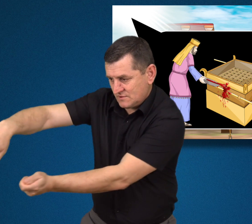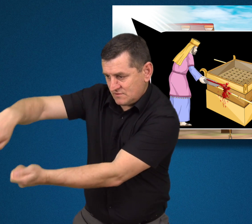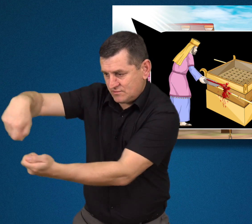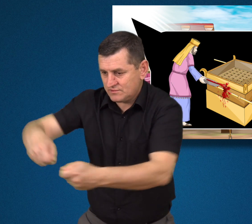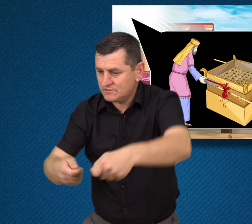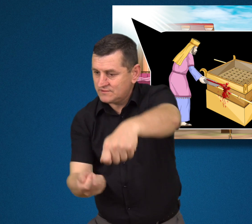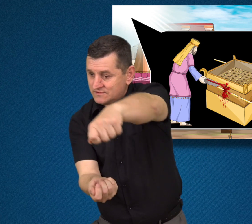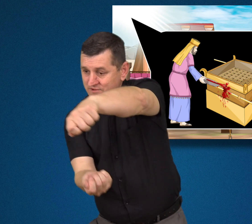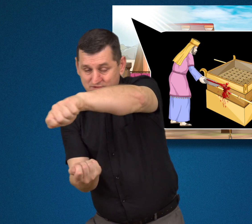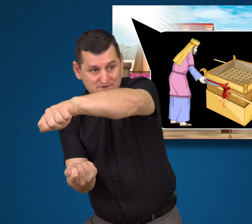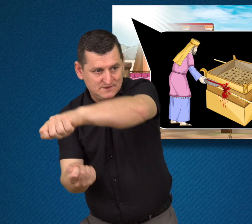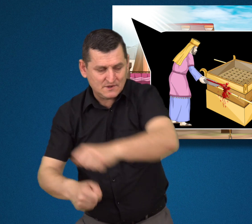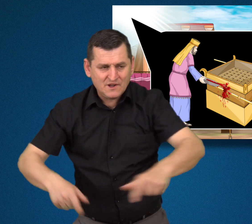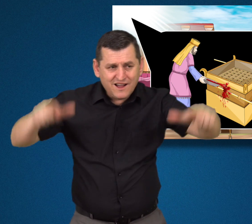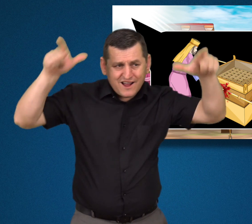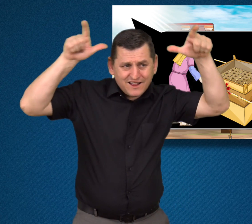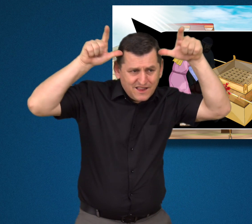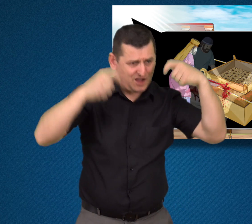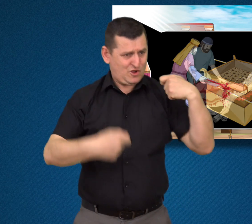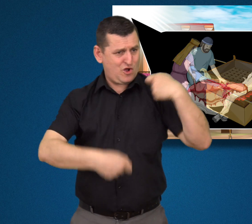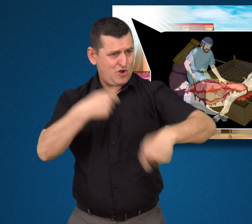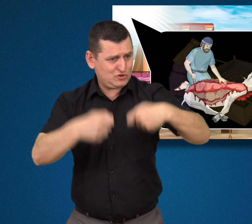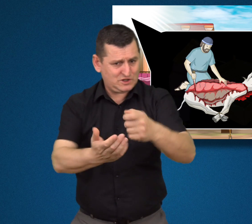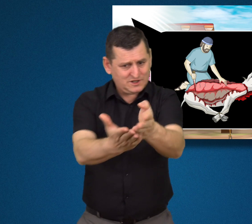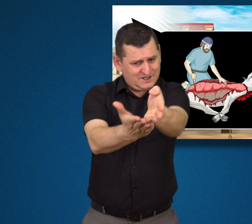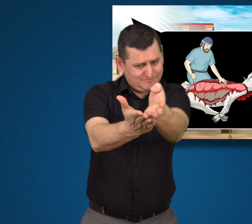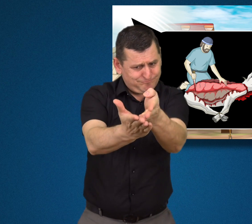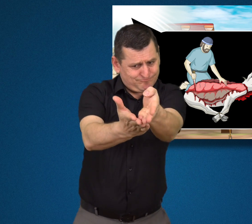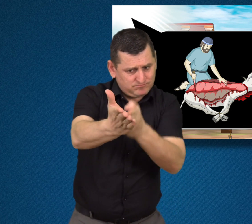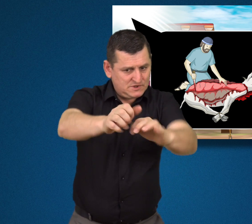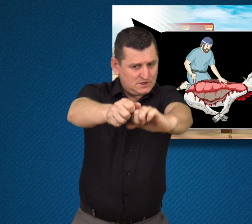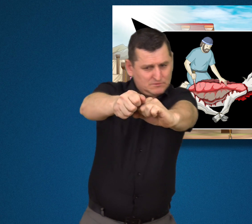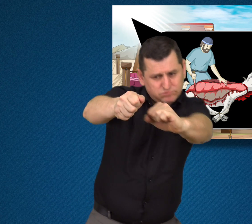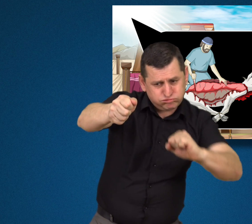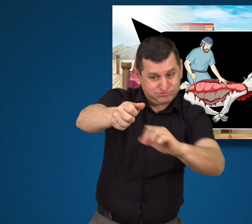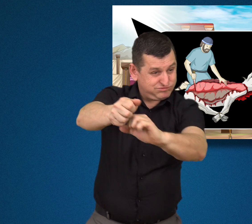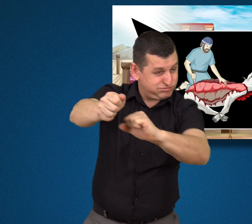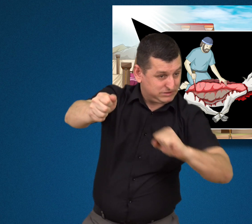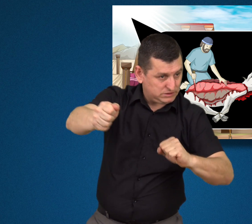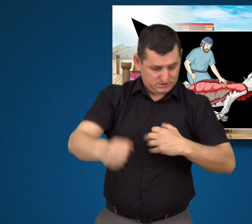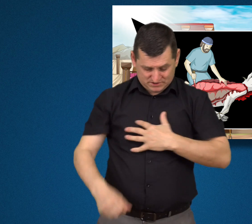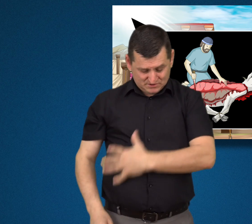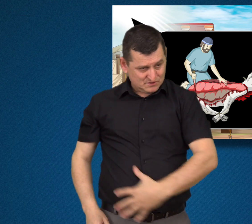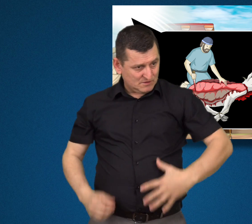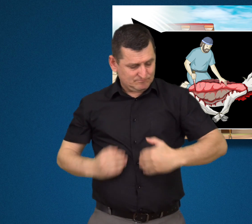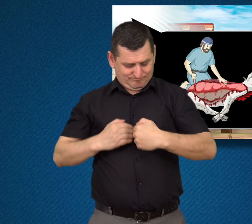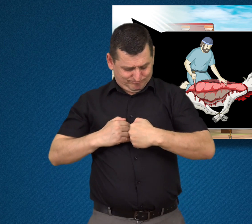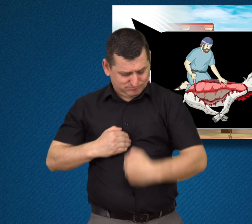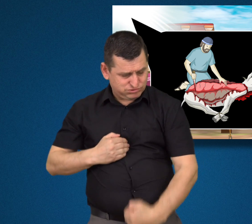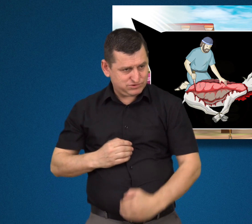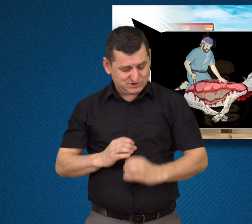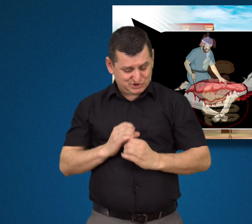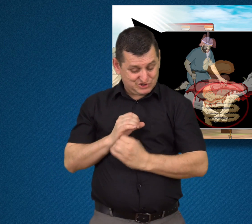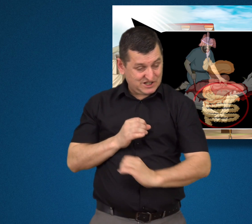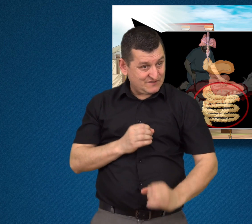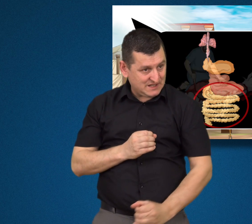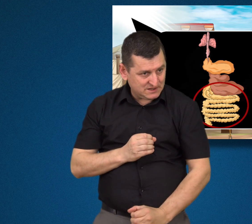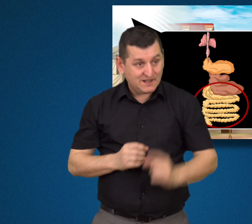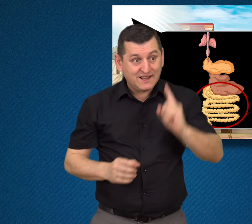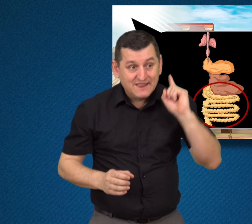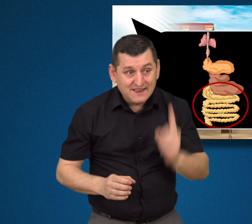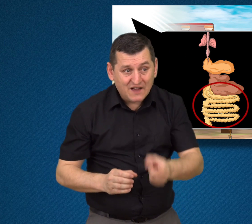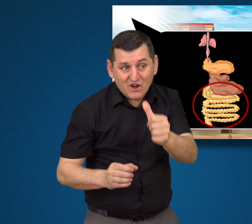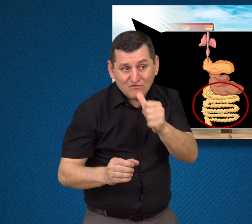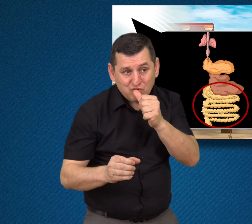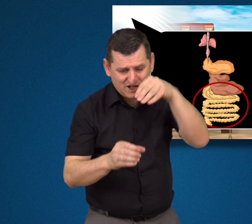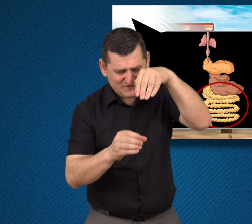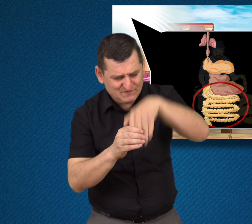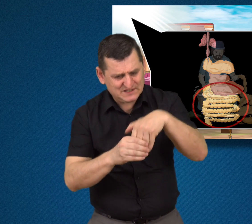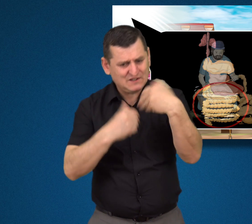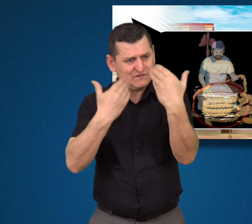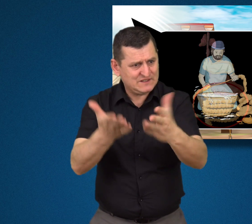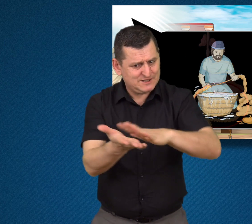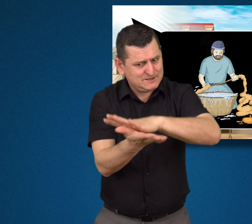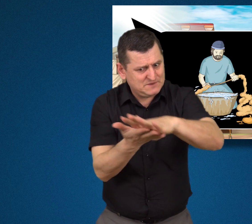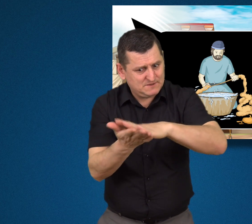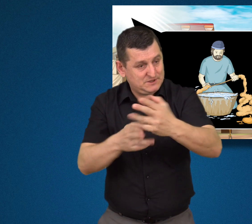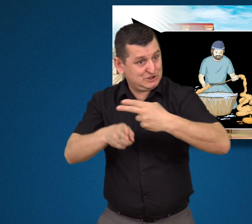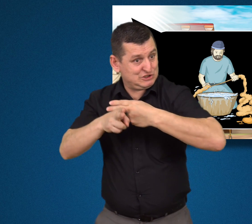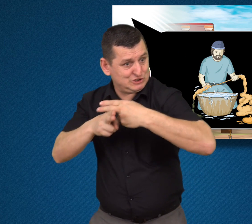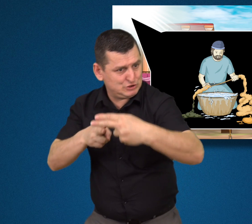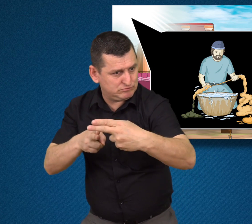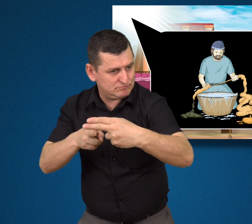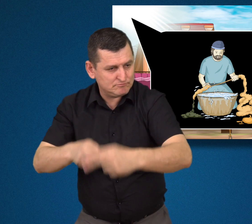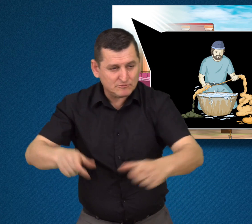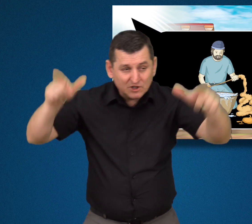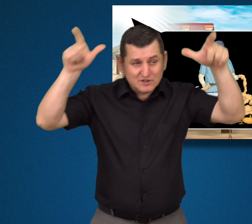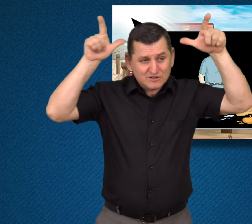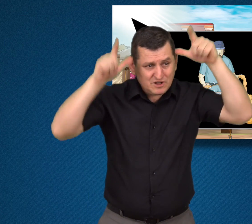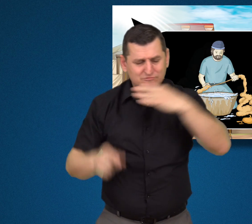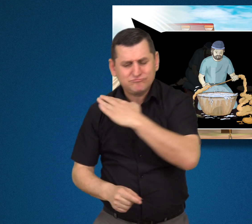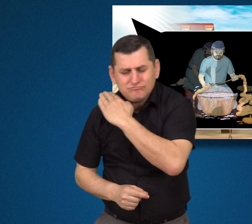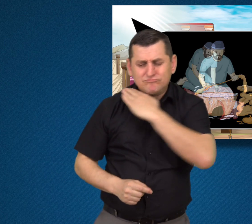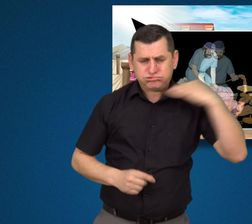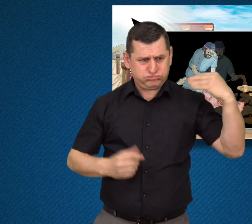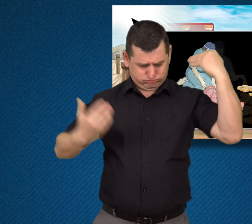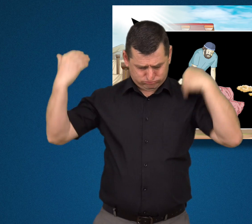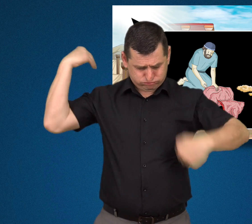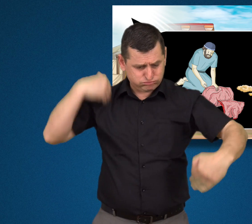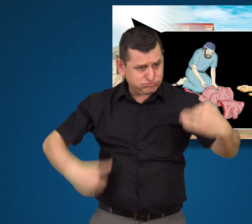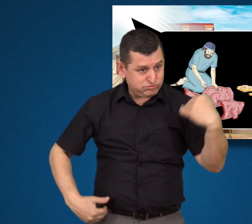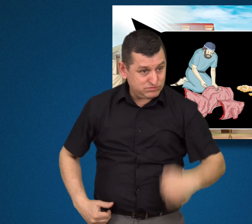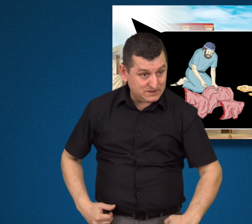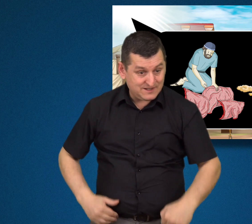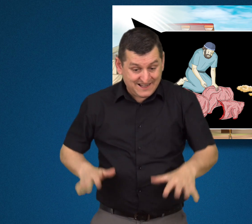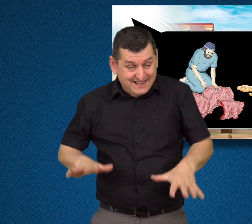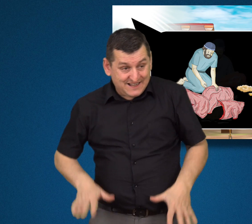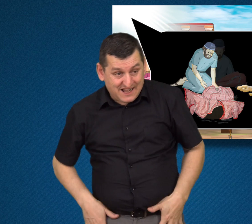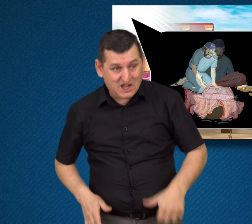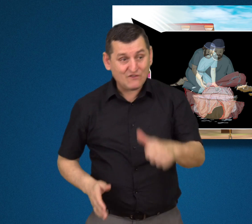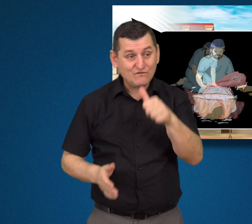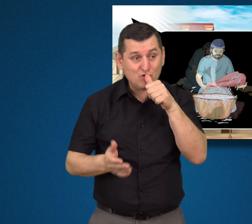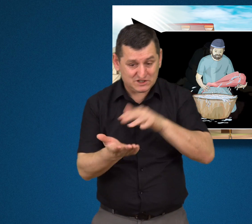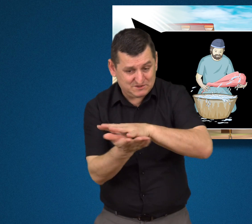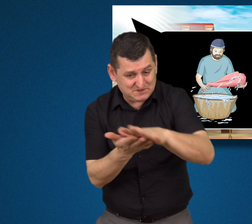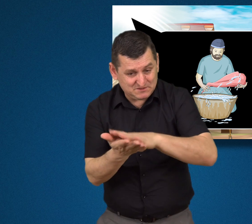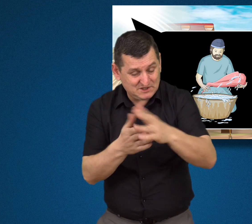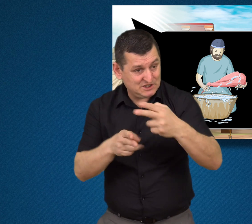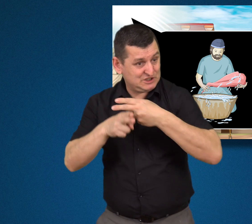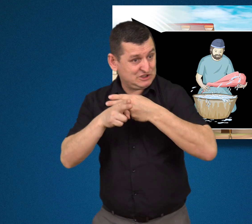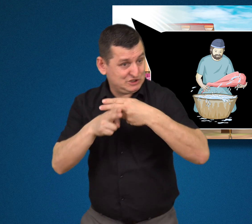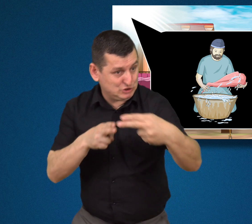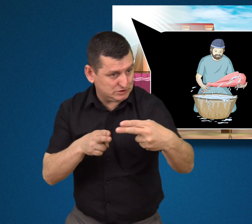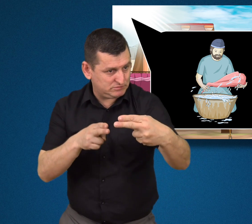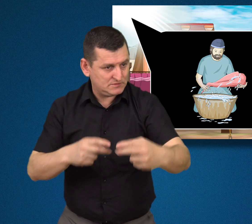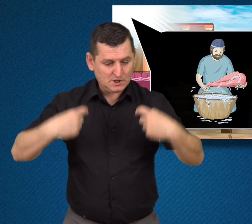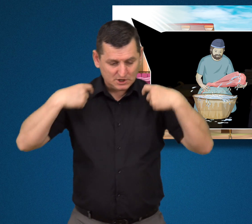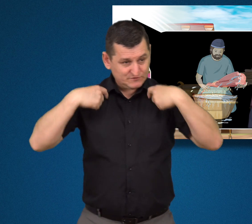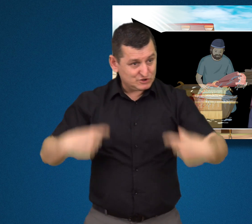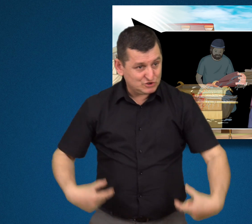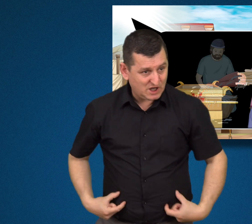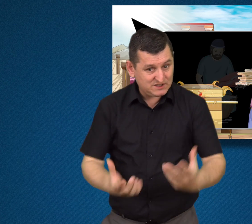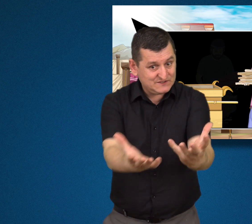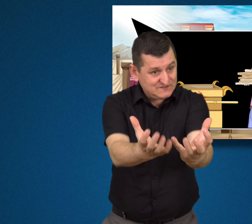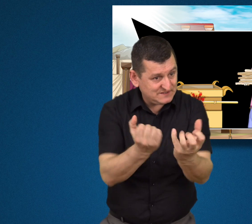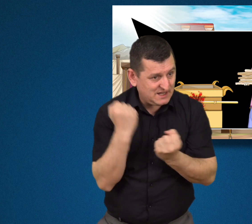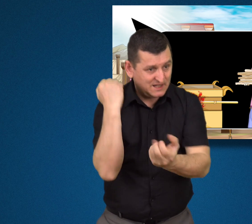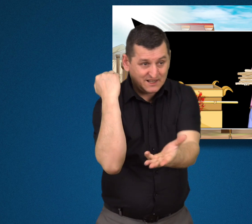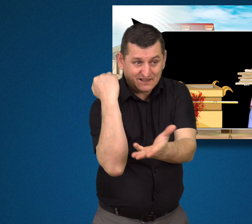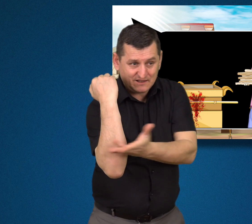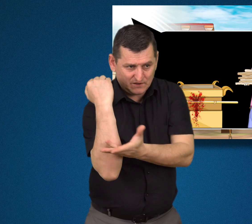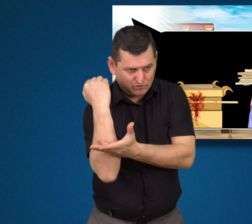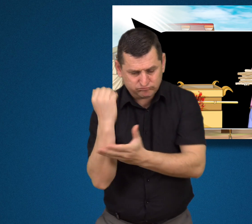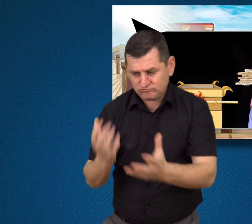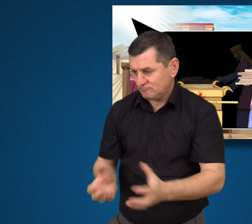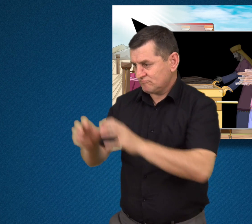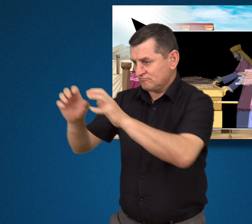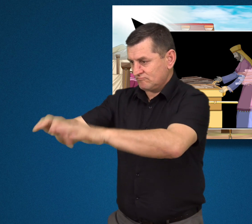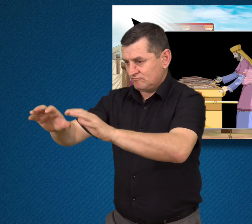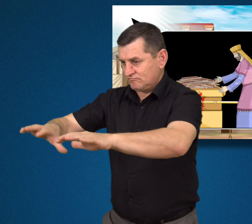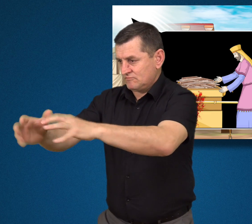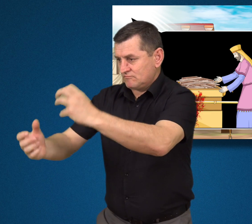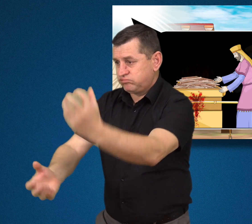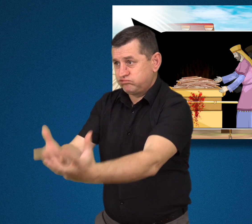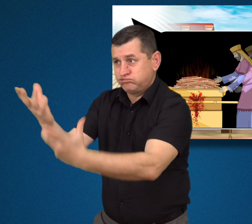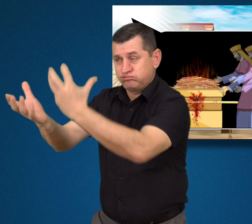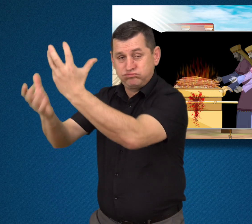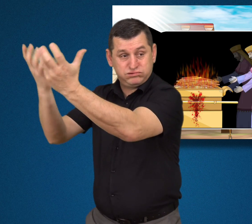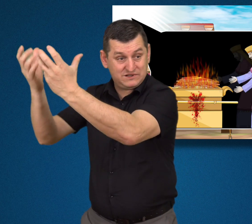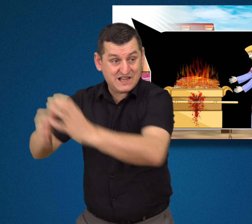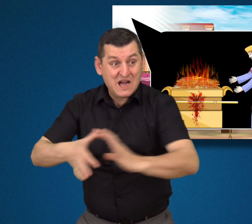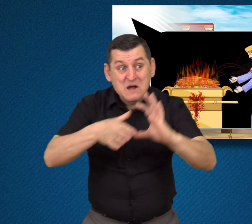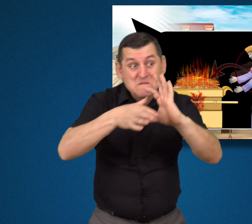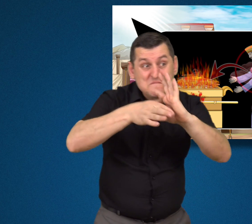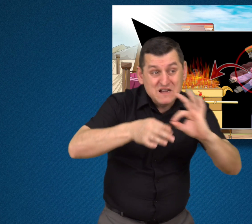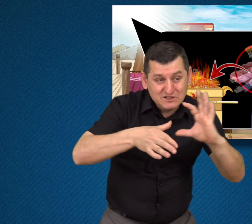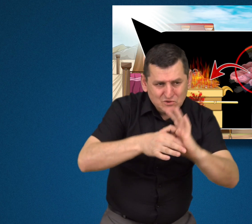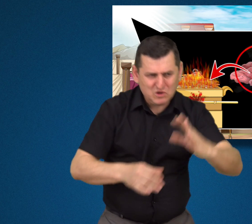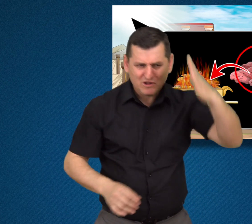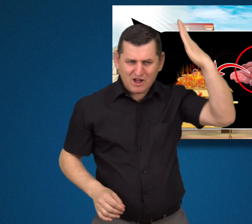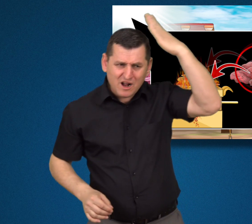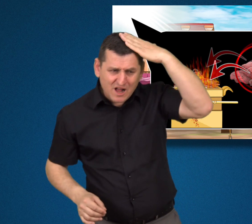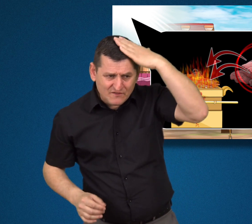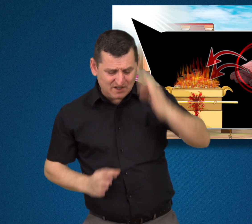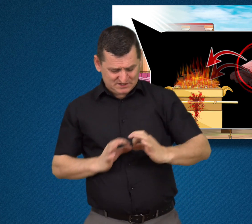Next, he is to skin the burnt offering and cut it into pieces. The sons of Aaron the priest shall put a fire on the altar and arrange wood on the fire.